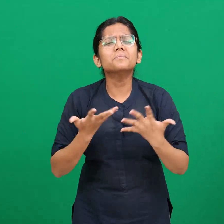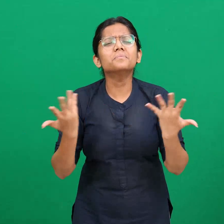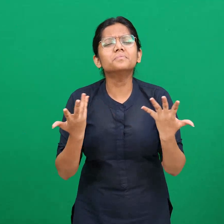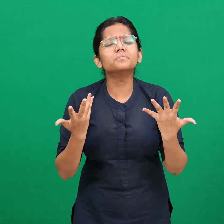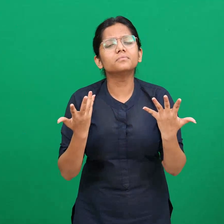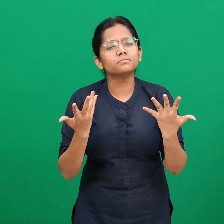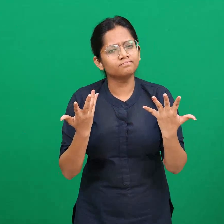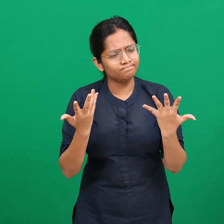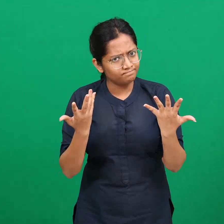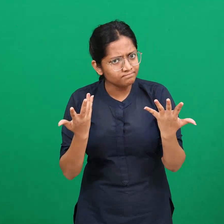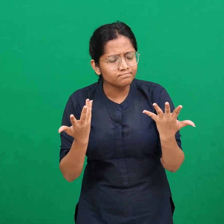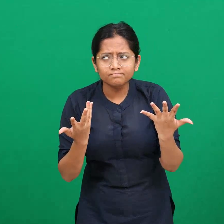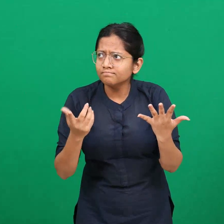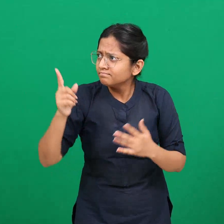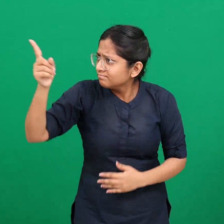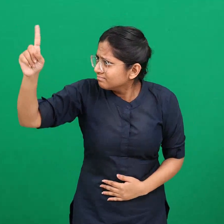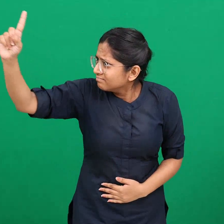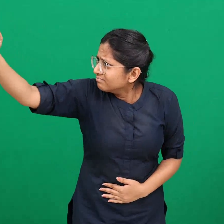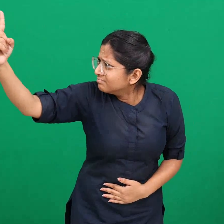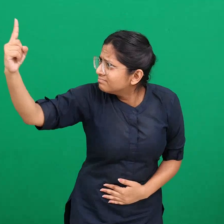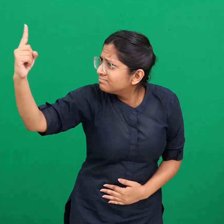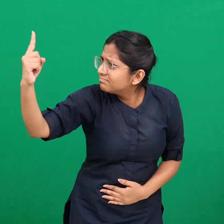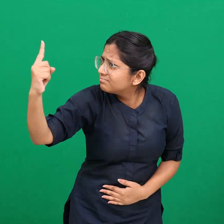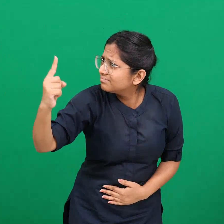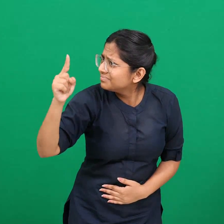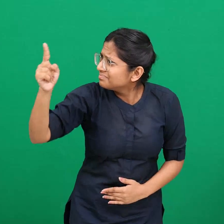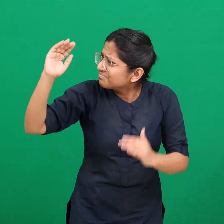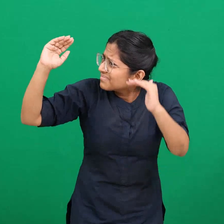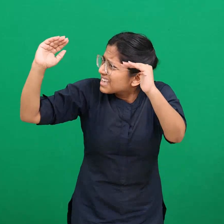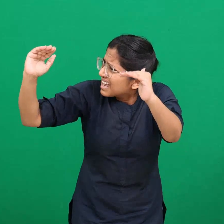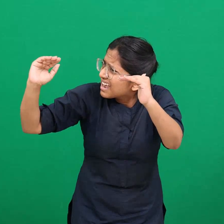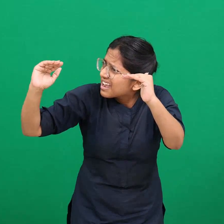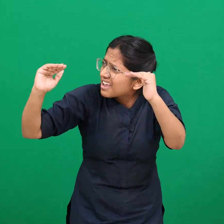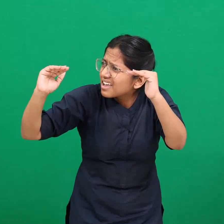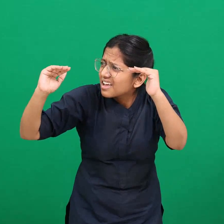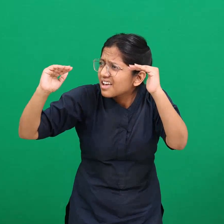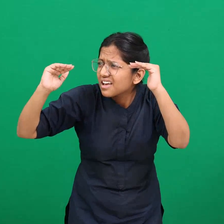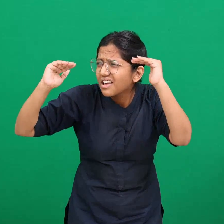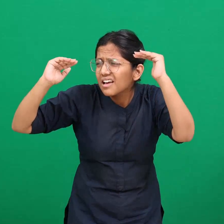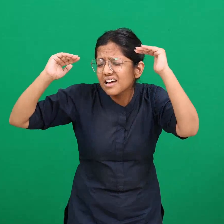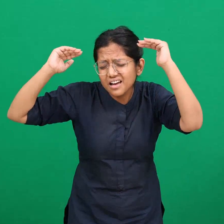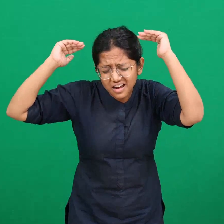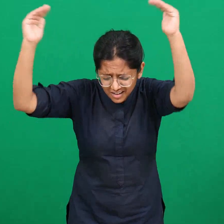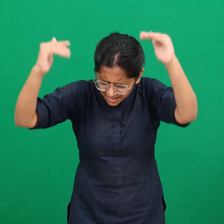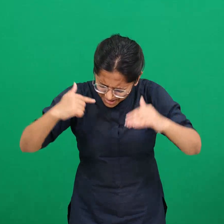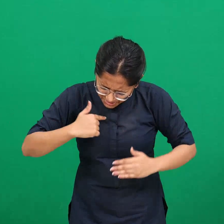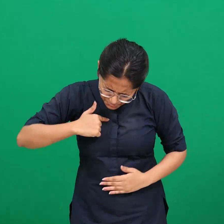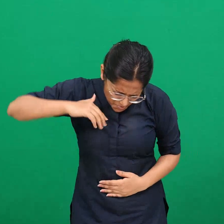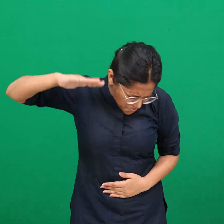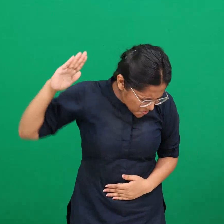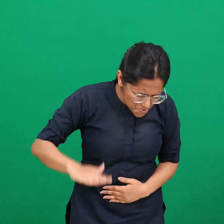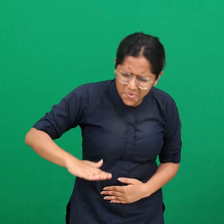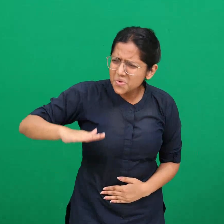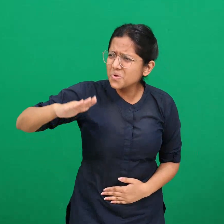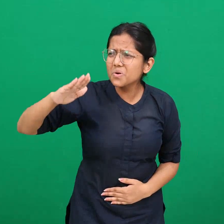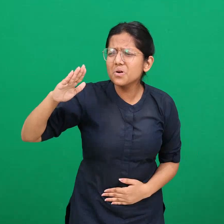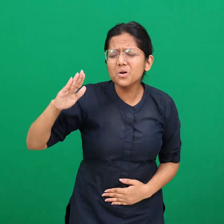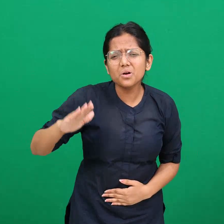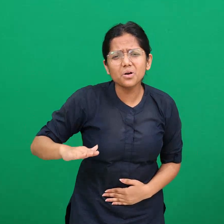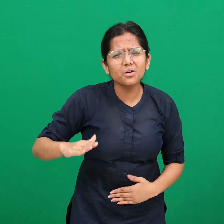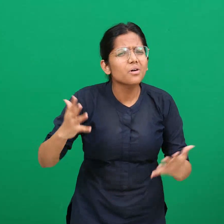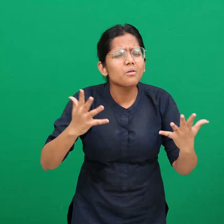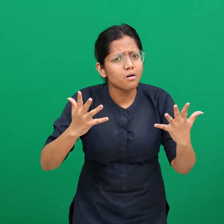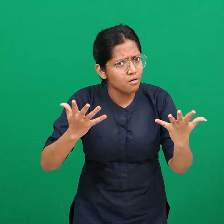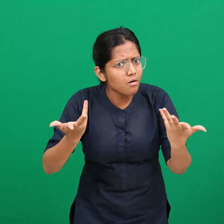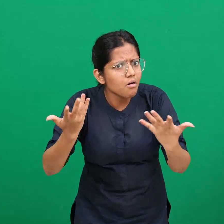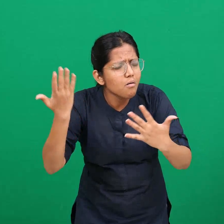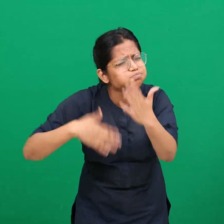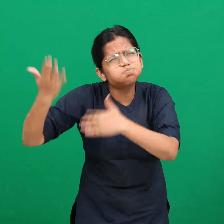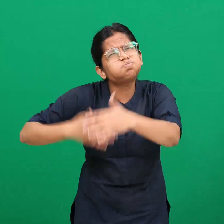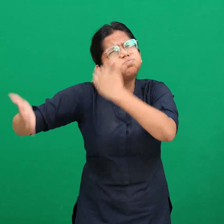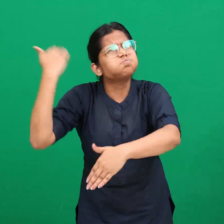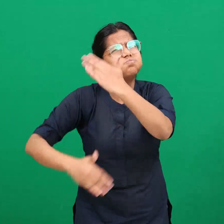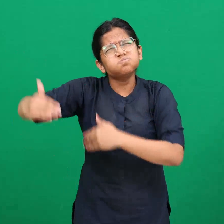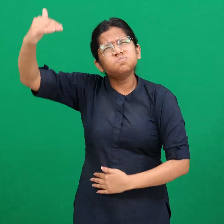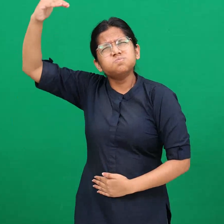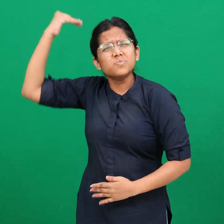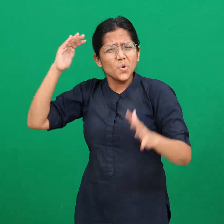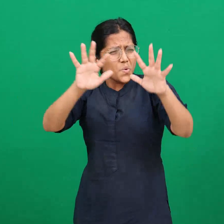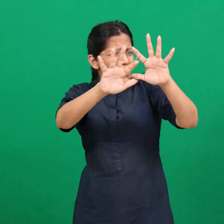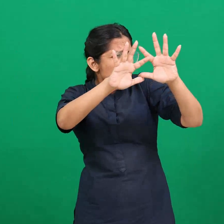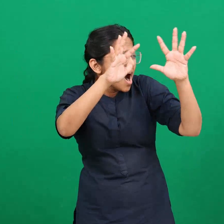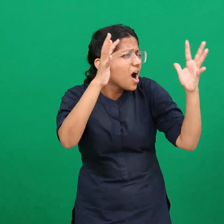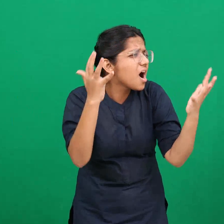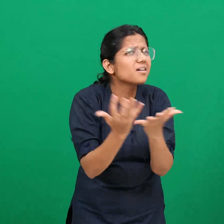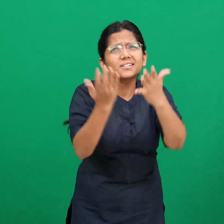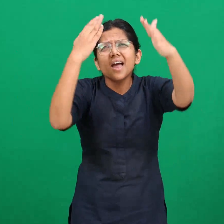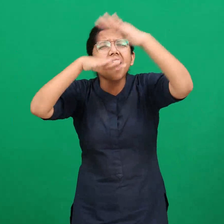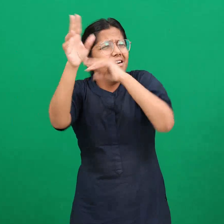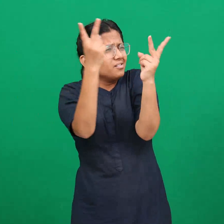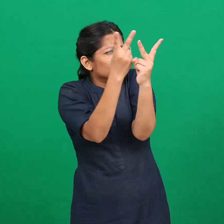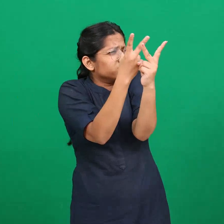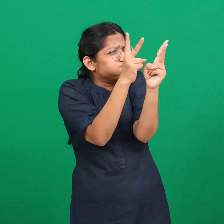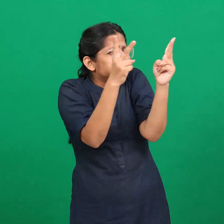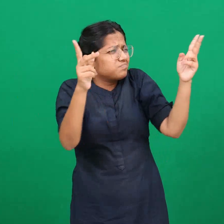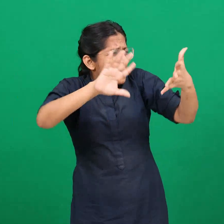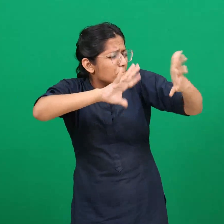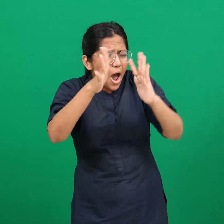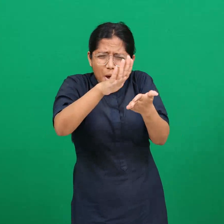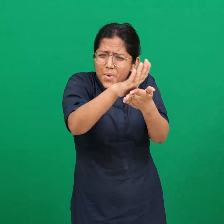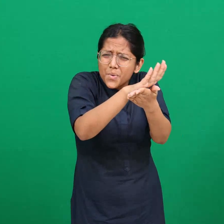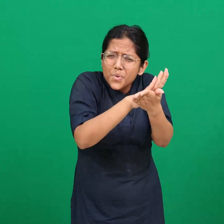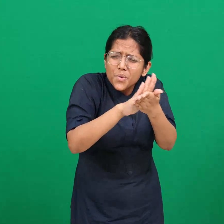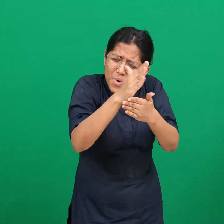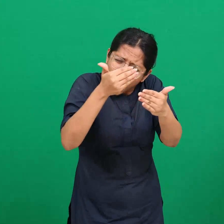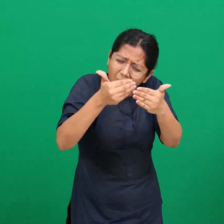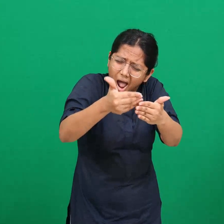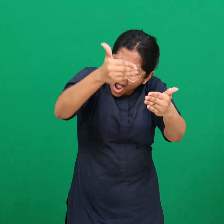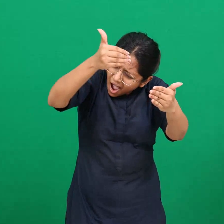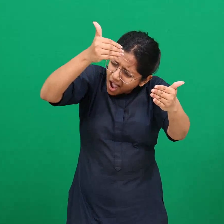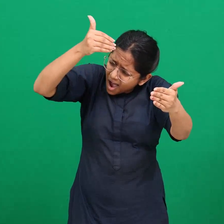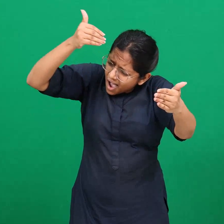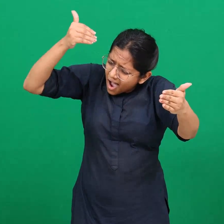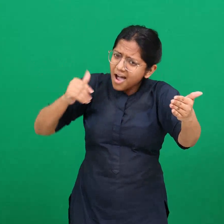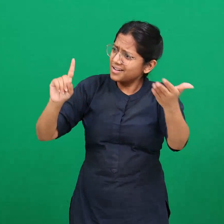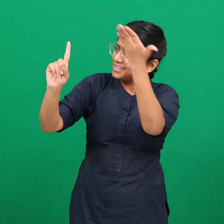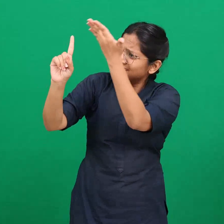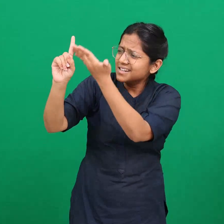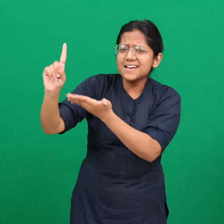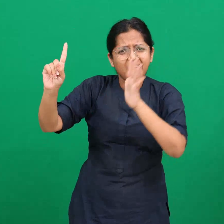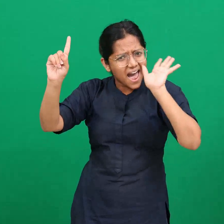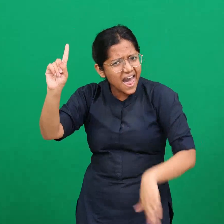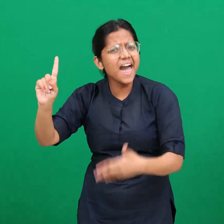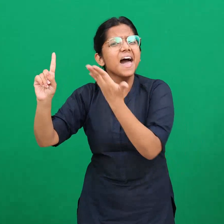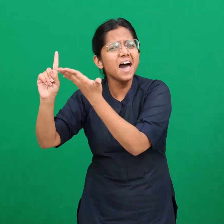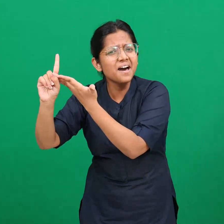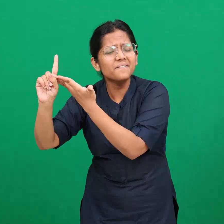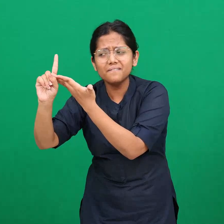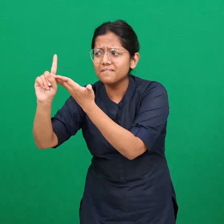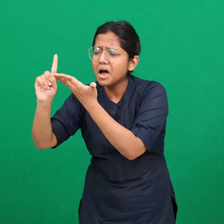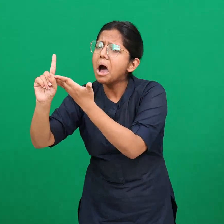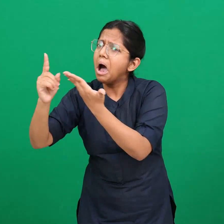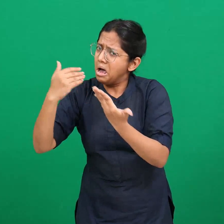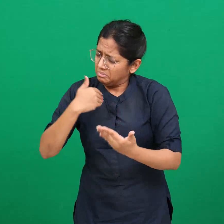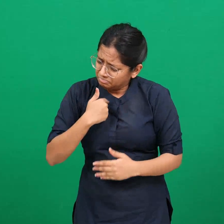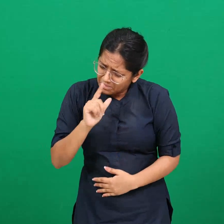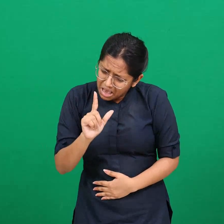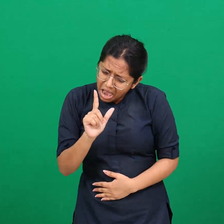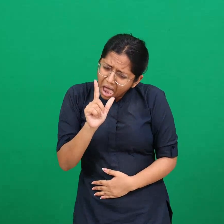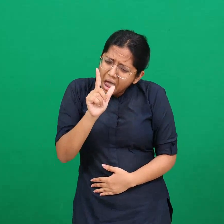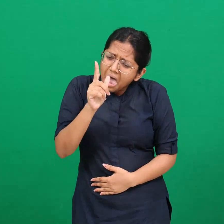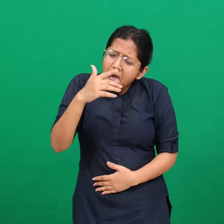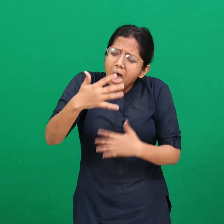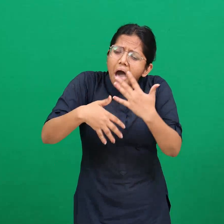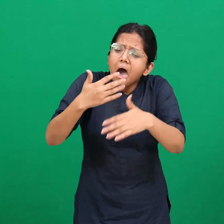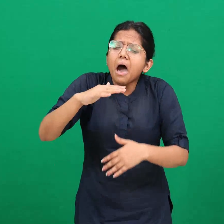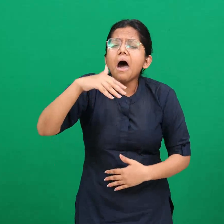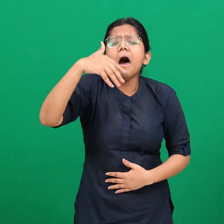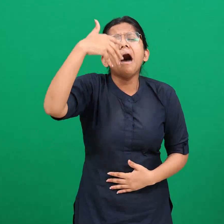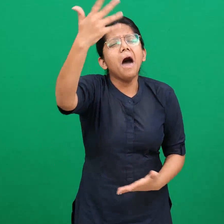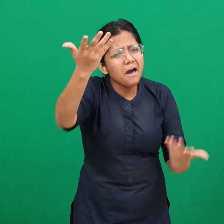John testified concerning Him.